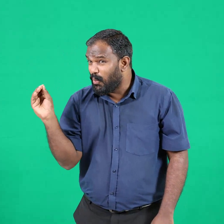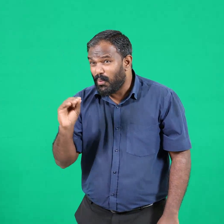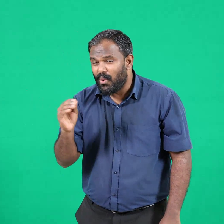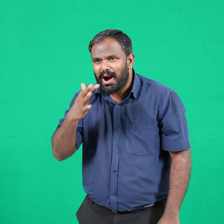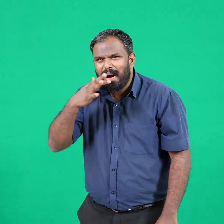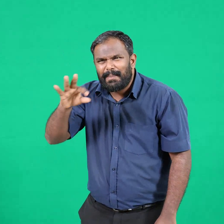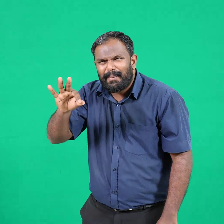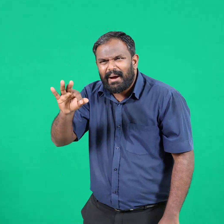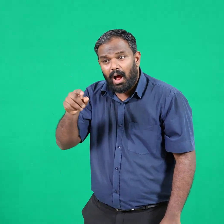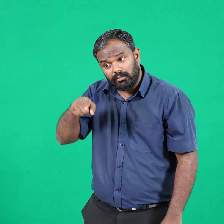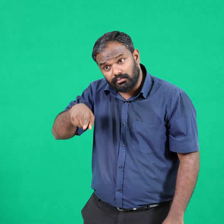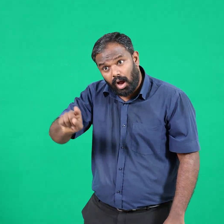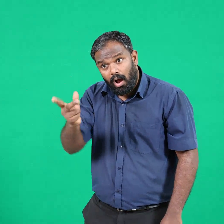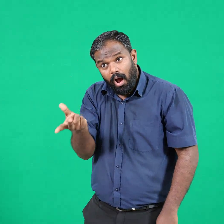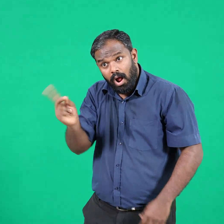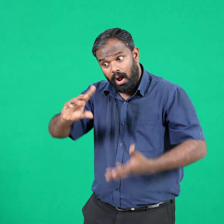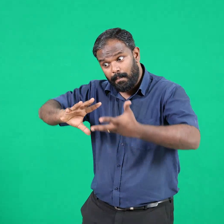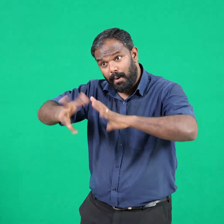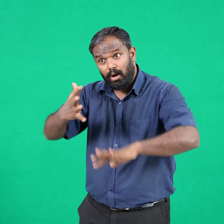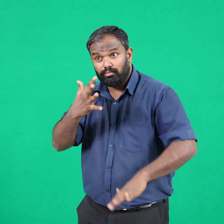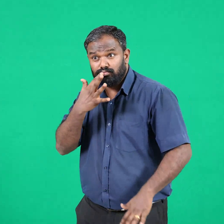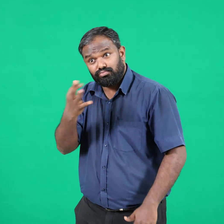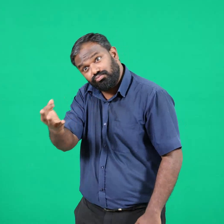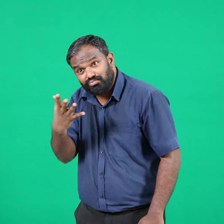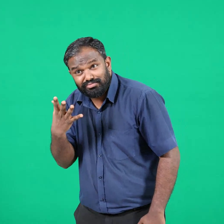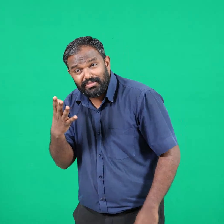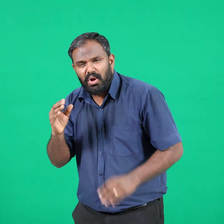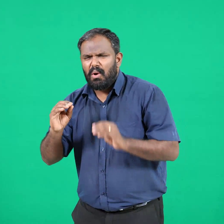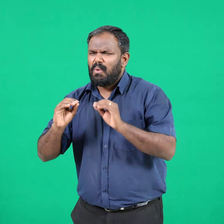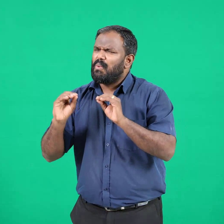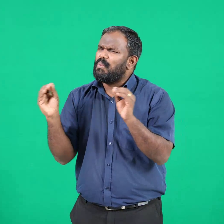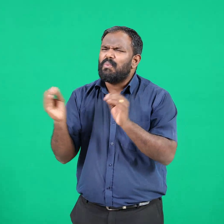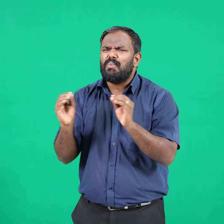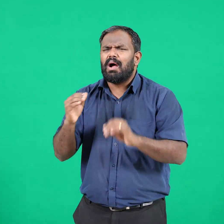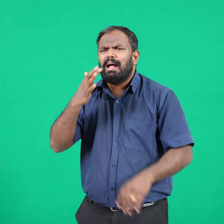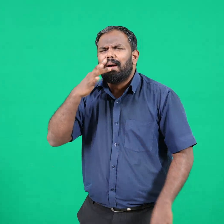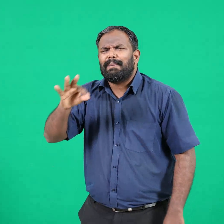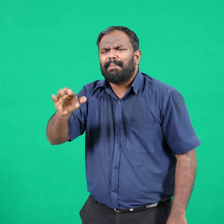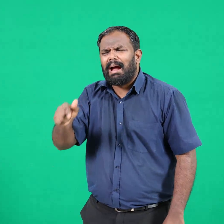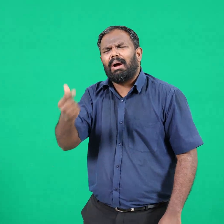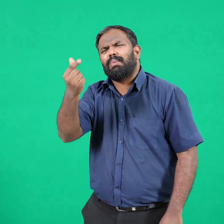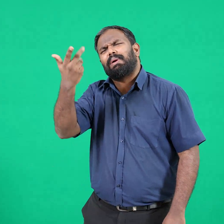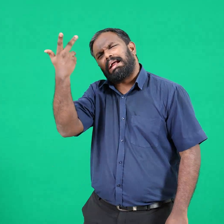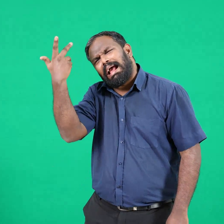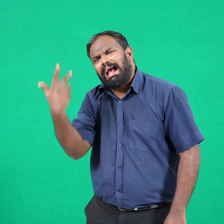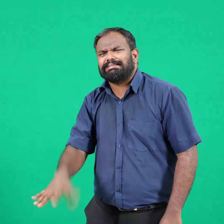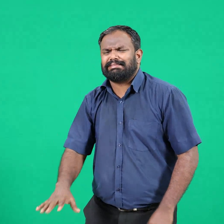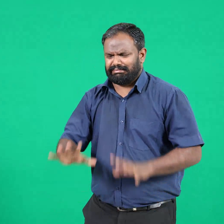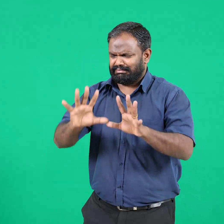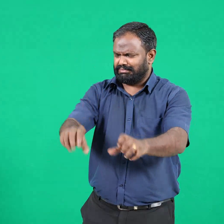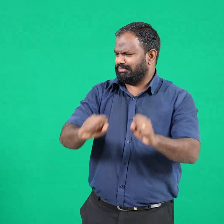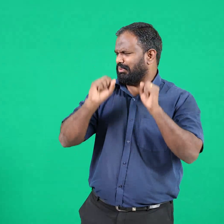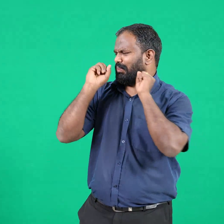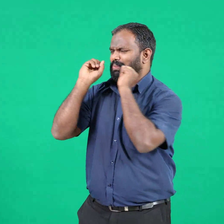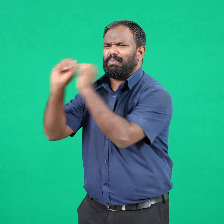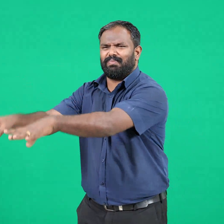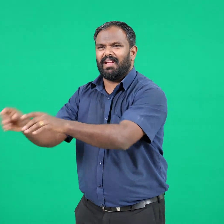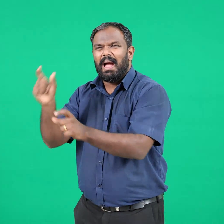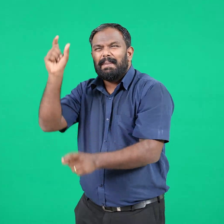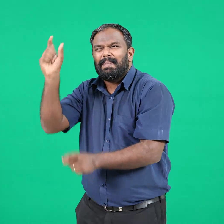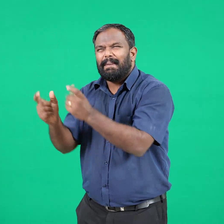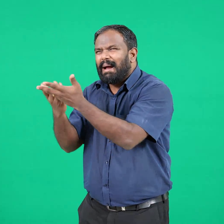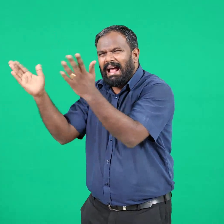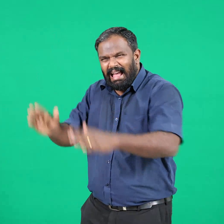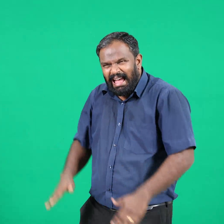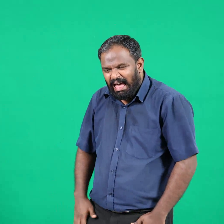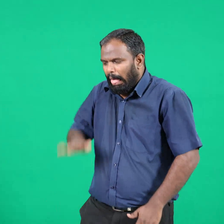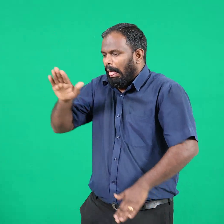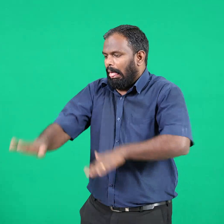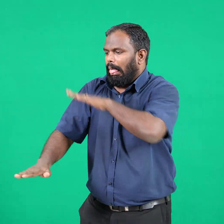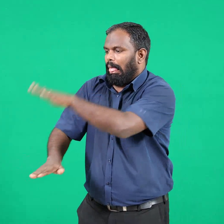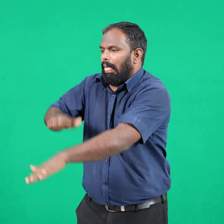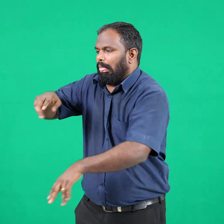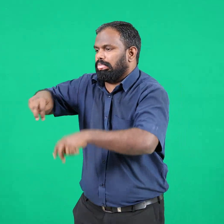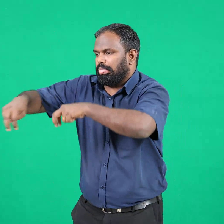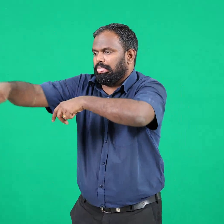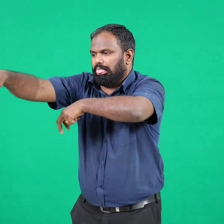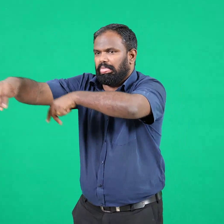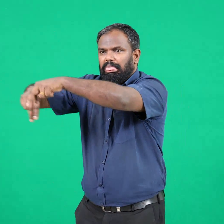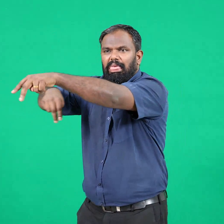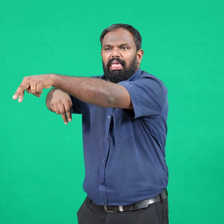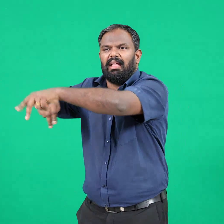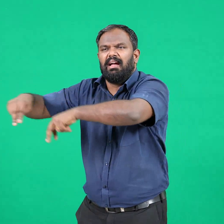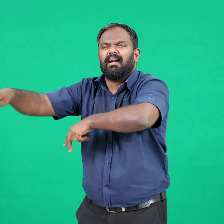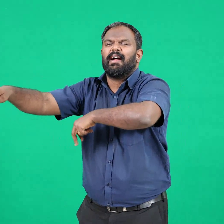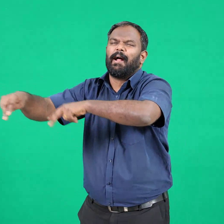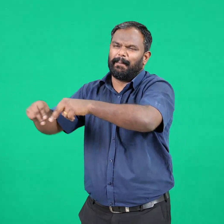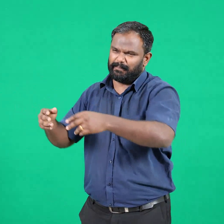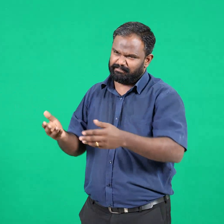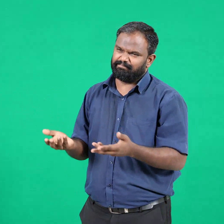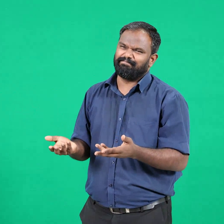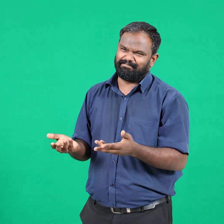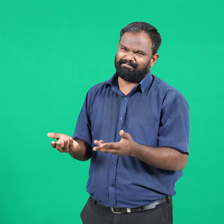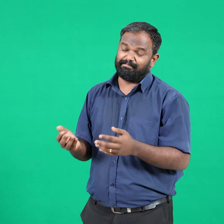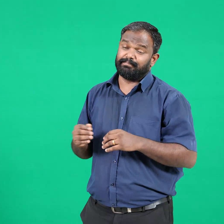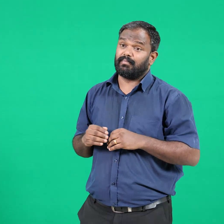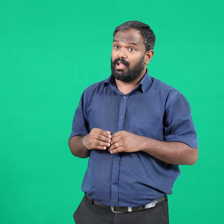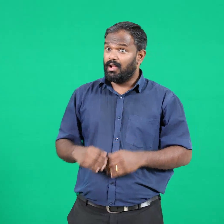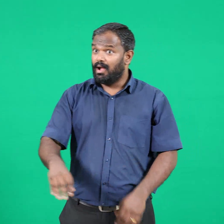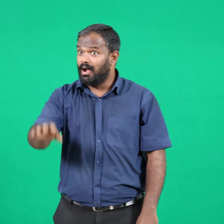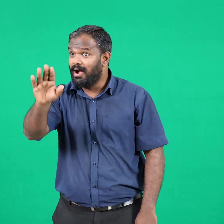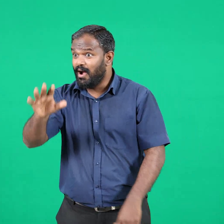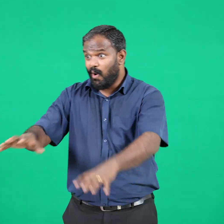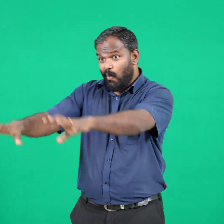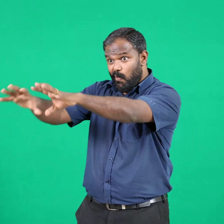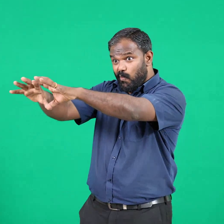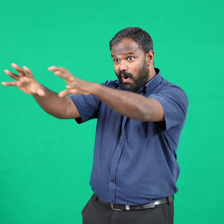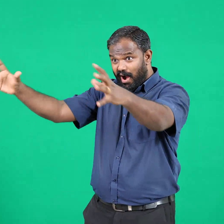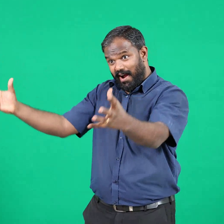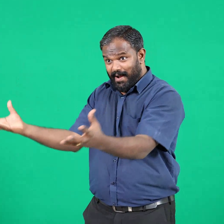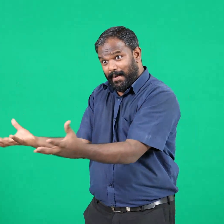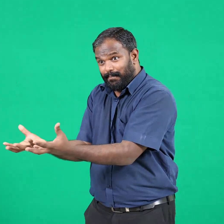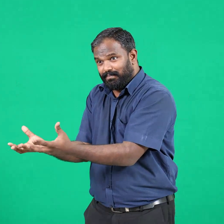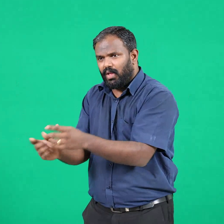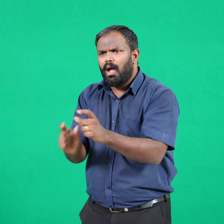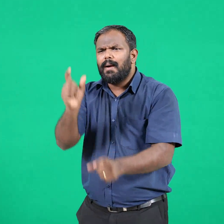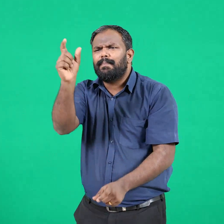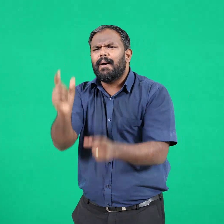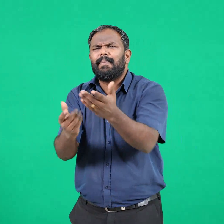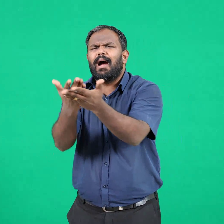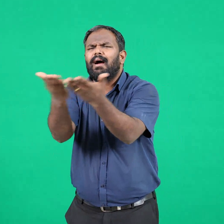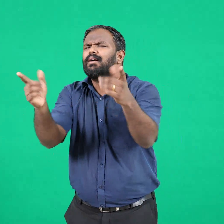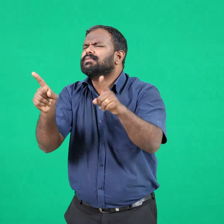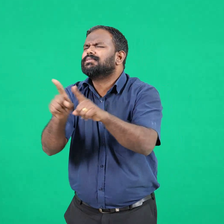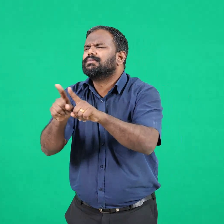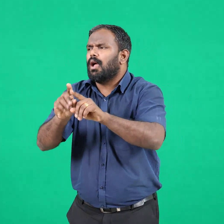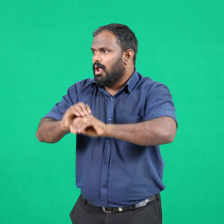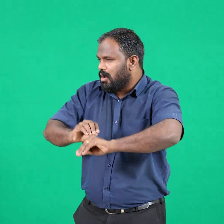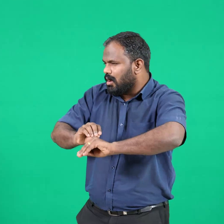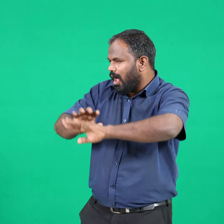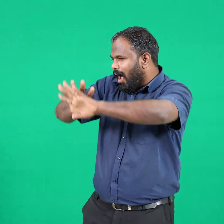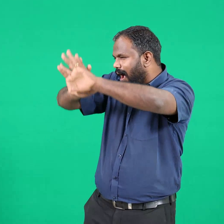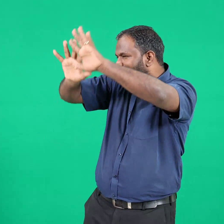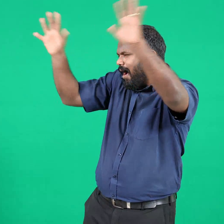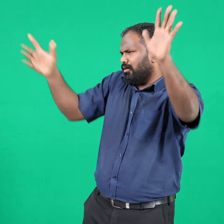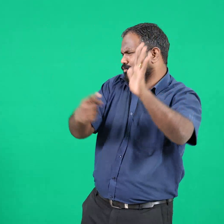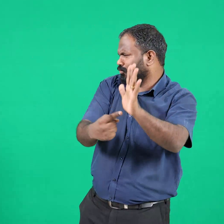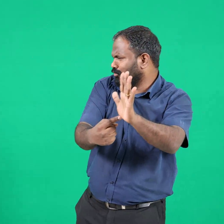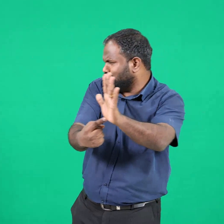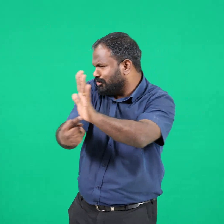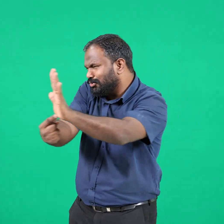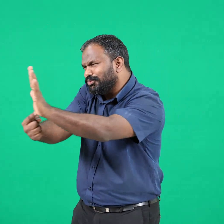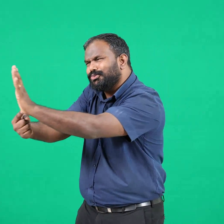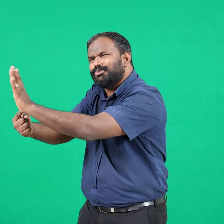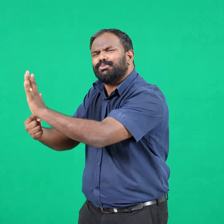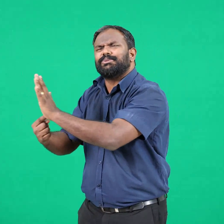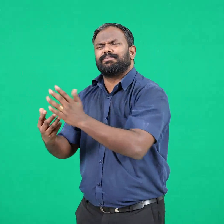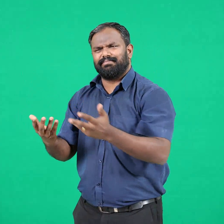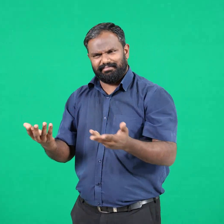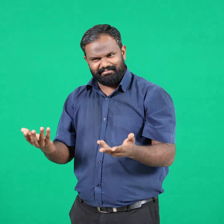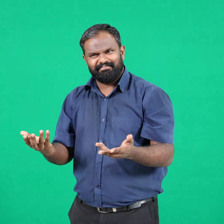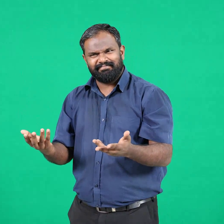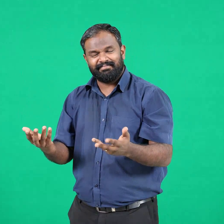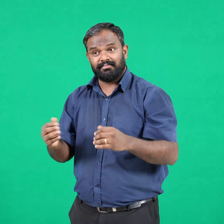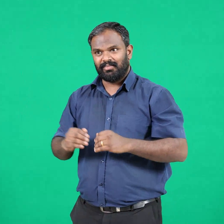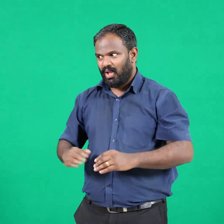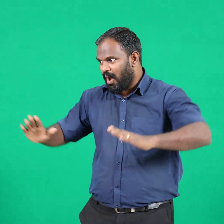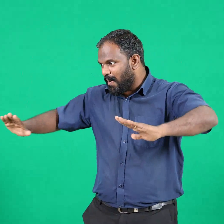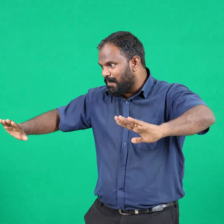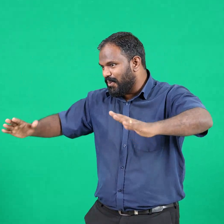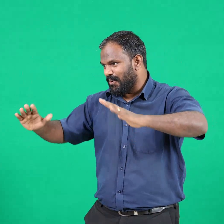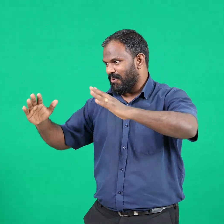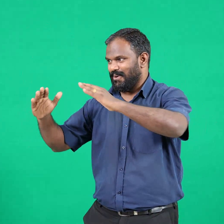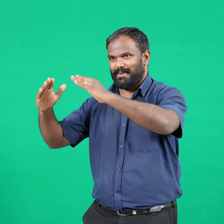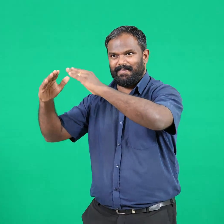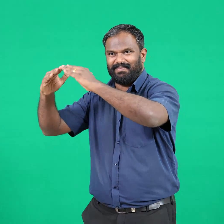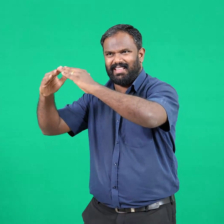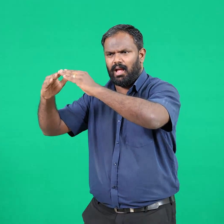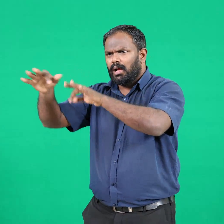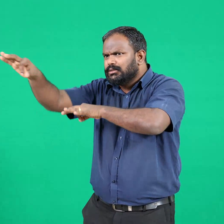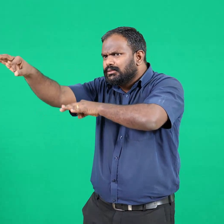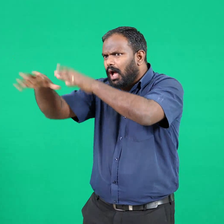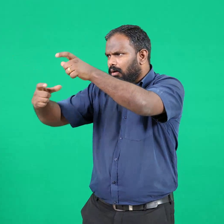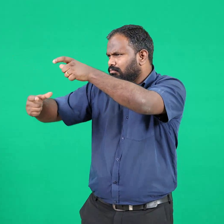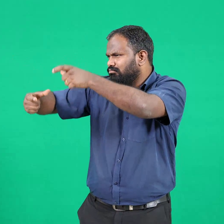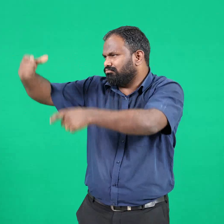It is no longer good for anything, except to be thrown out and trampled by men. You are the light of the world.